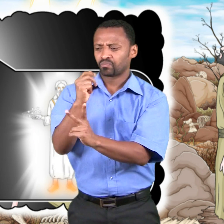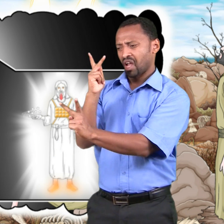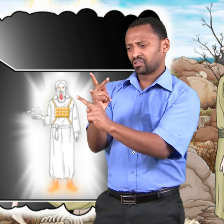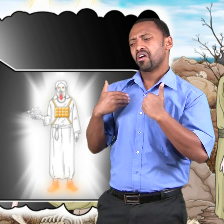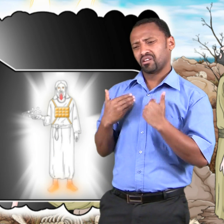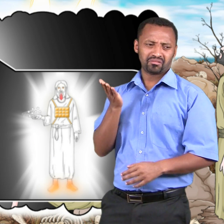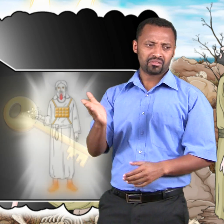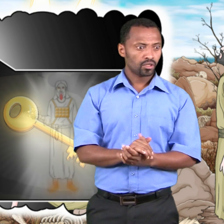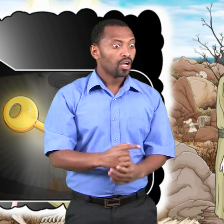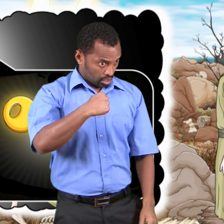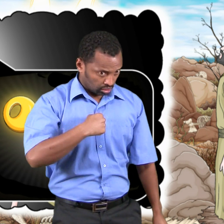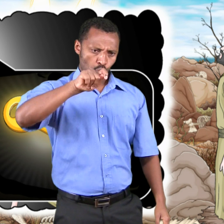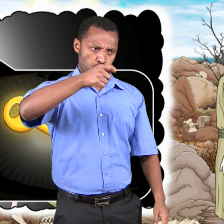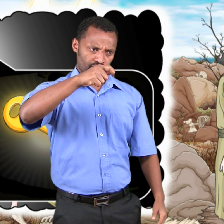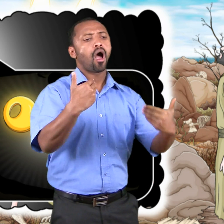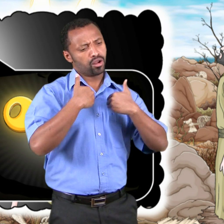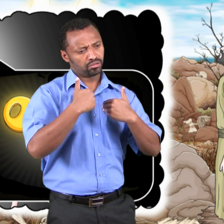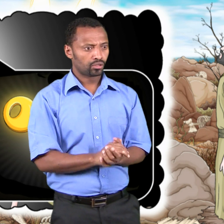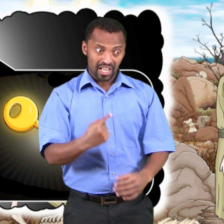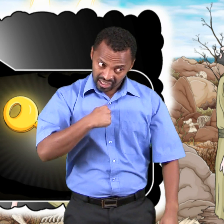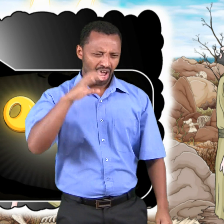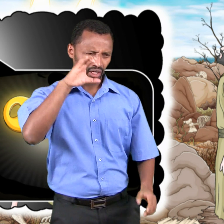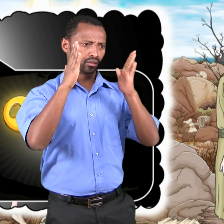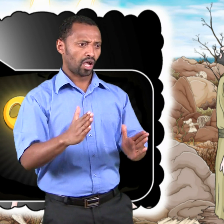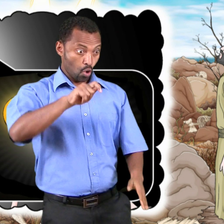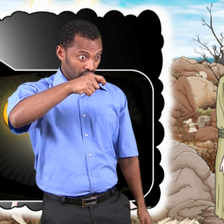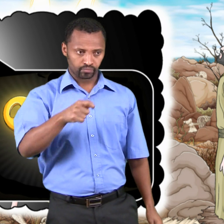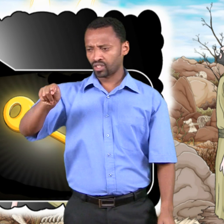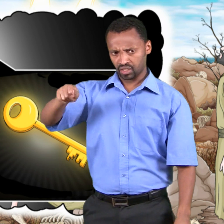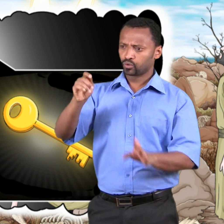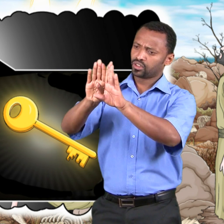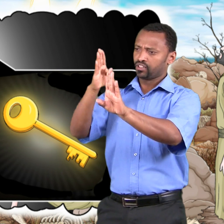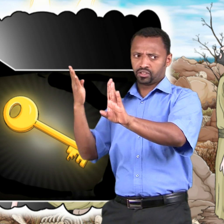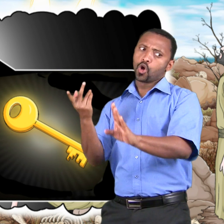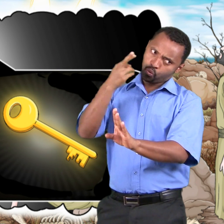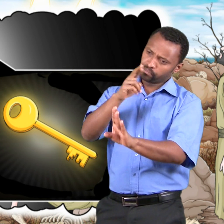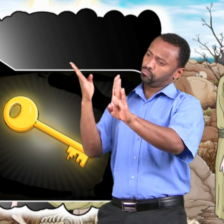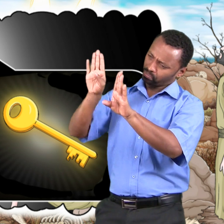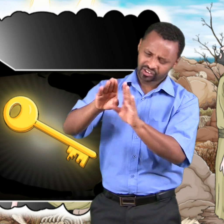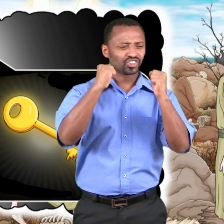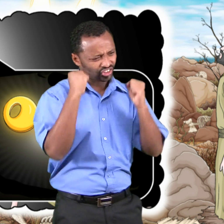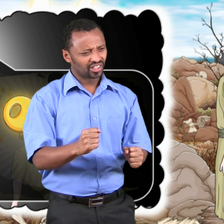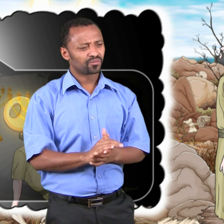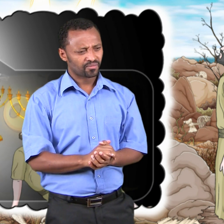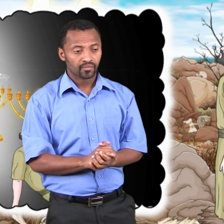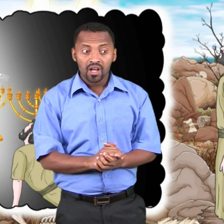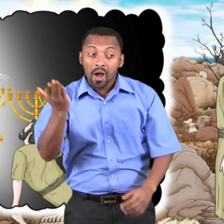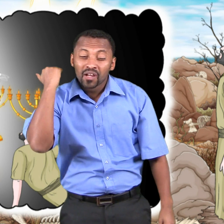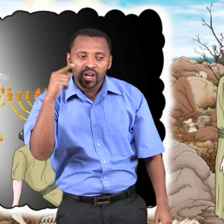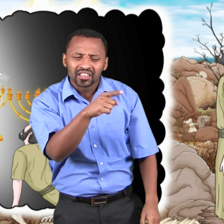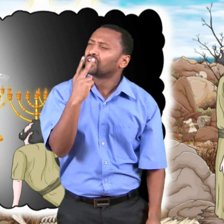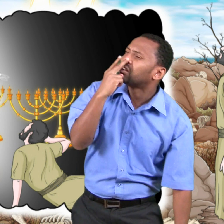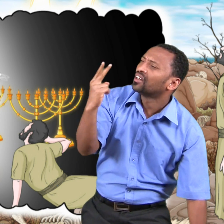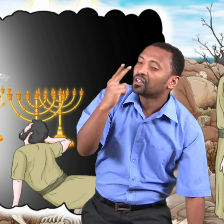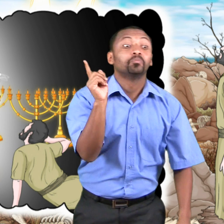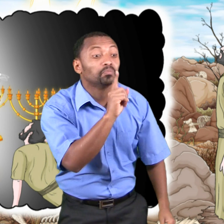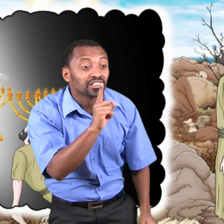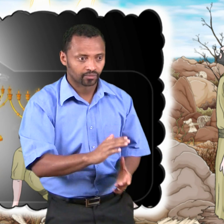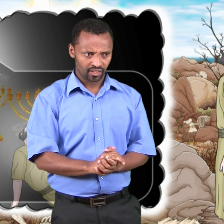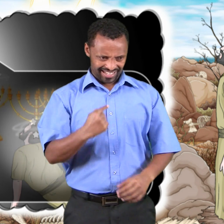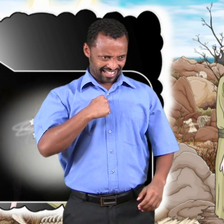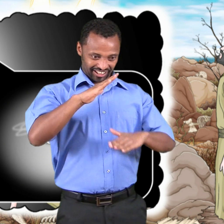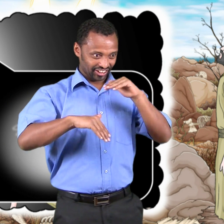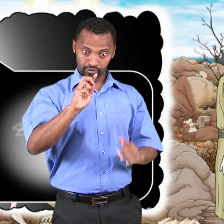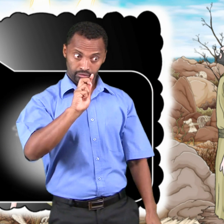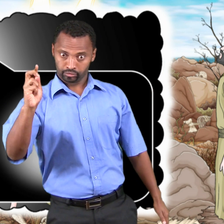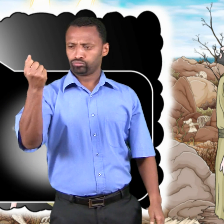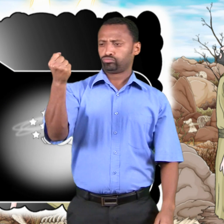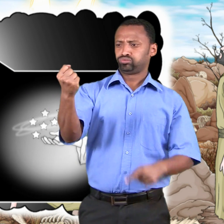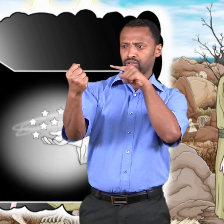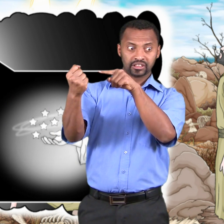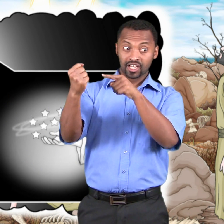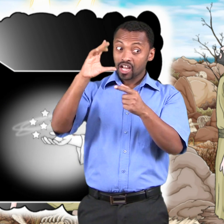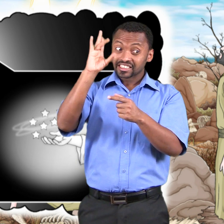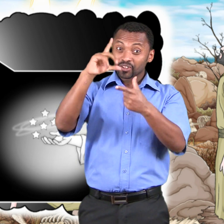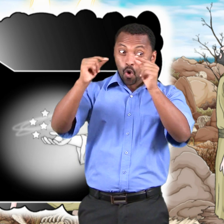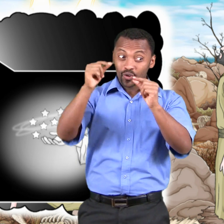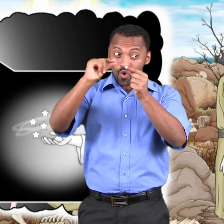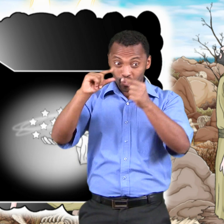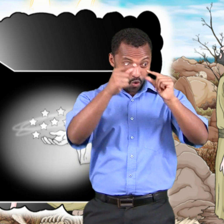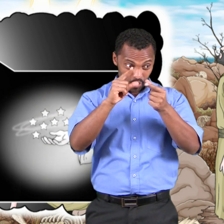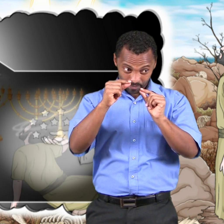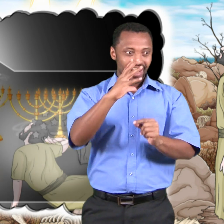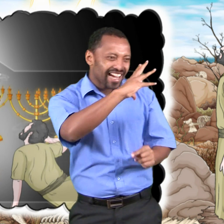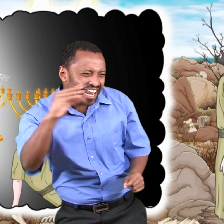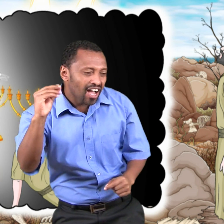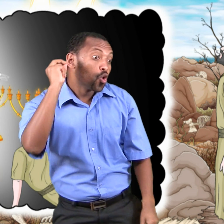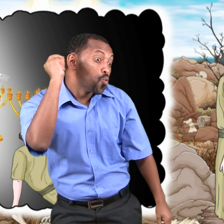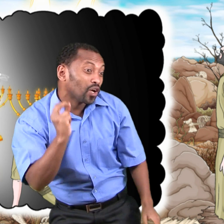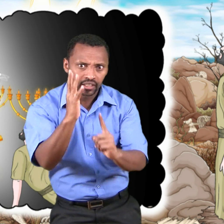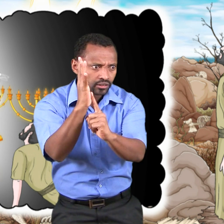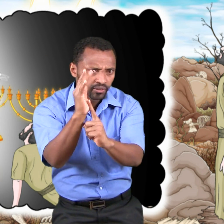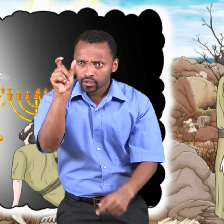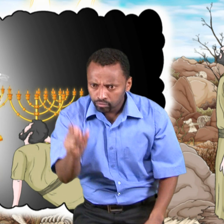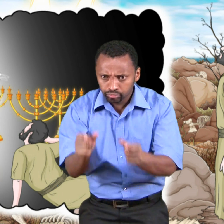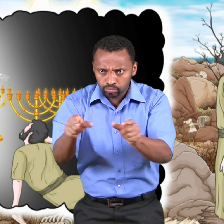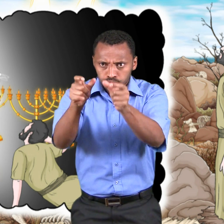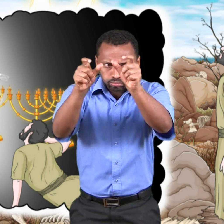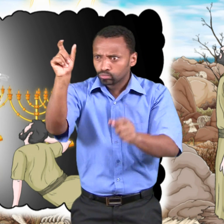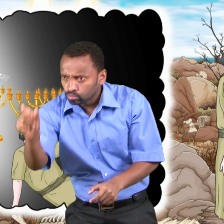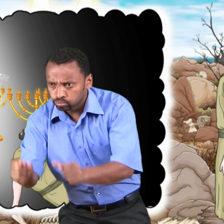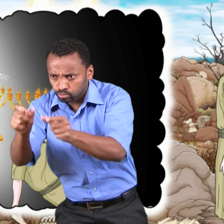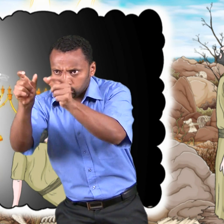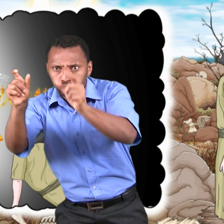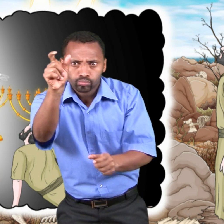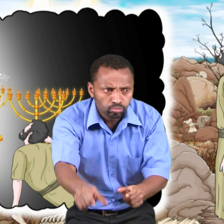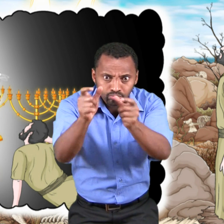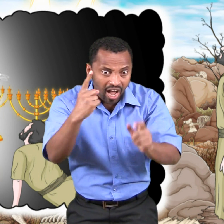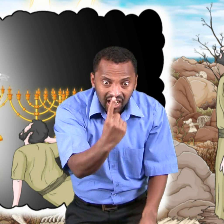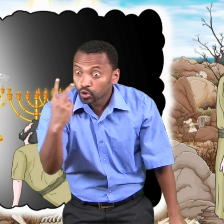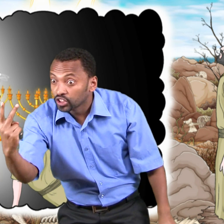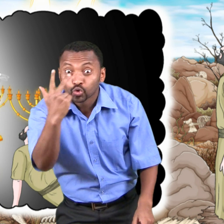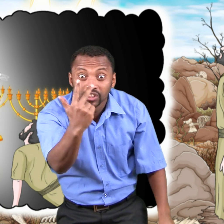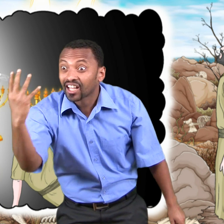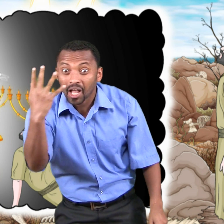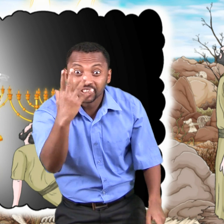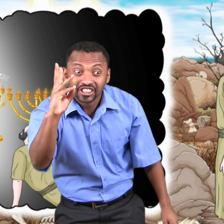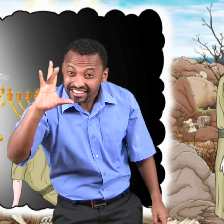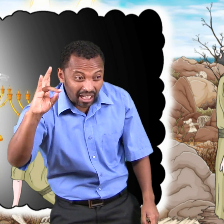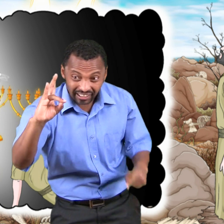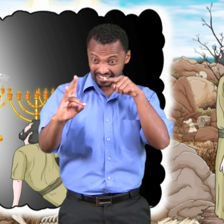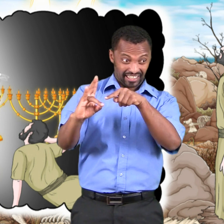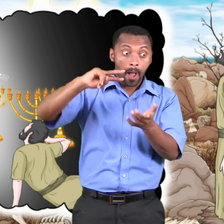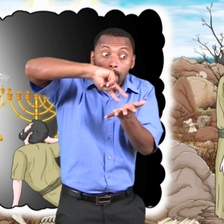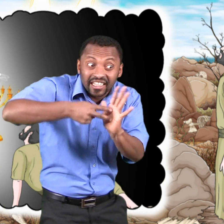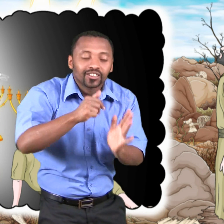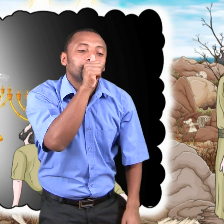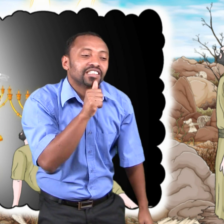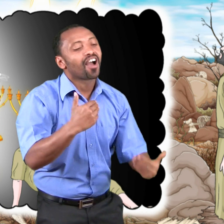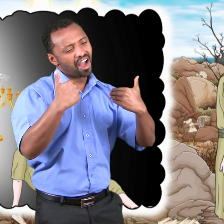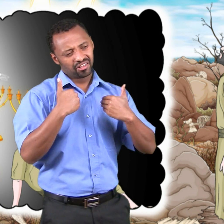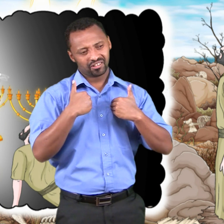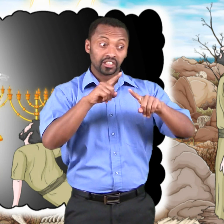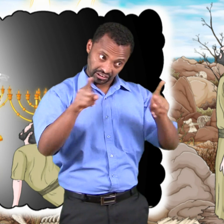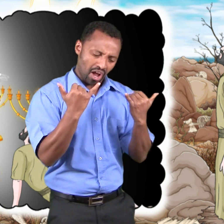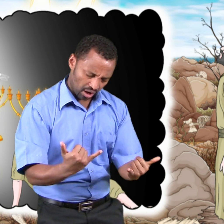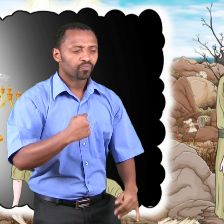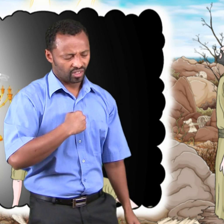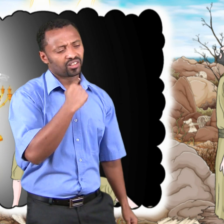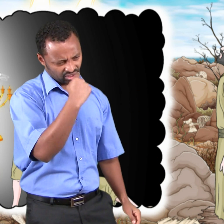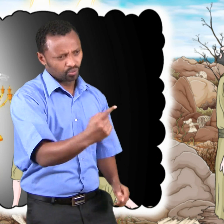And I hold the keys of Death and of Hades. Therefore write down the things you have seen, and the things that are, and the things that will happen after this.